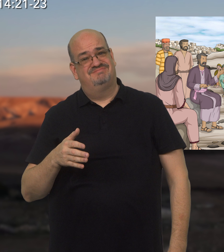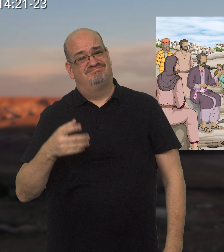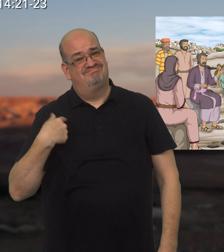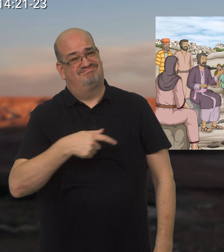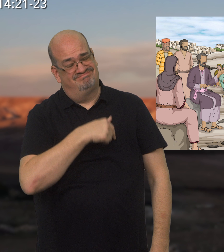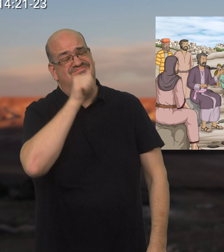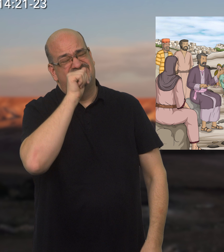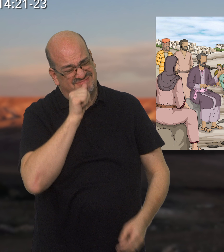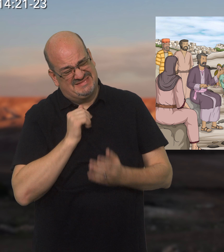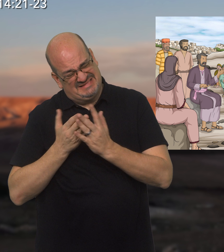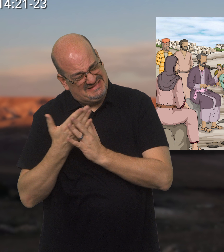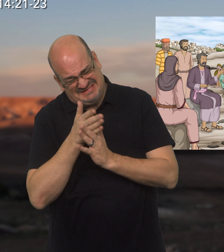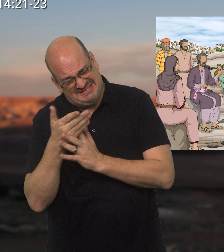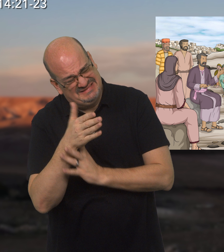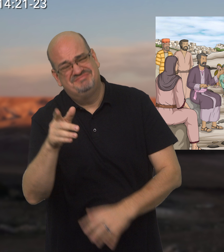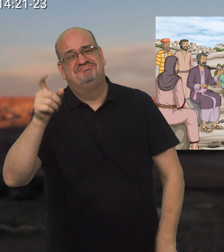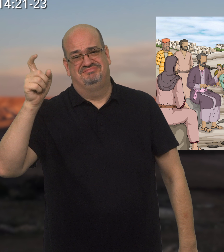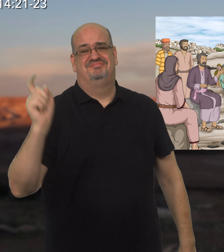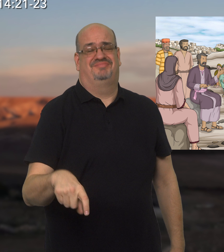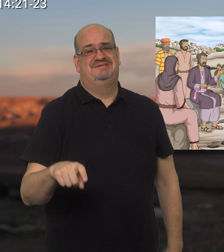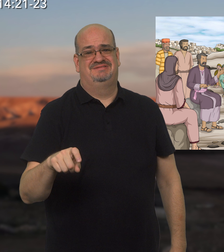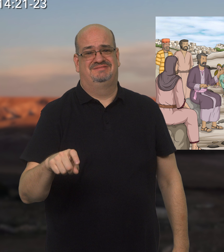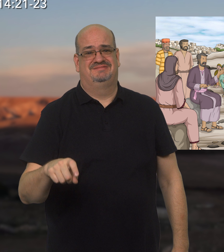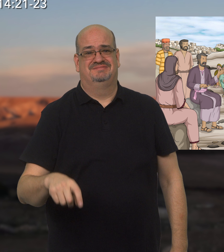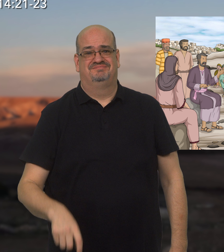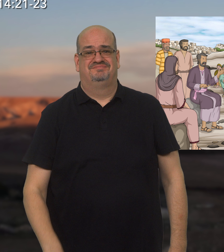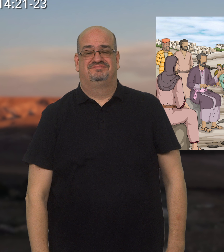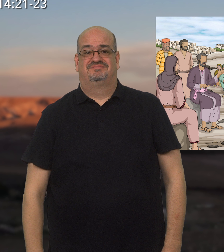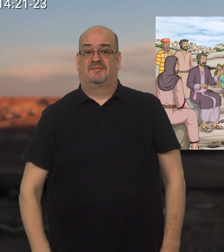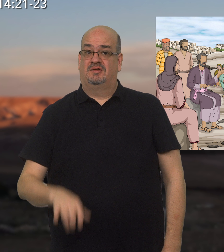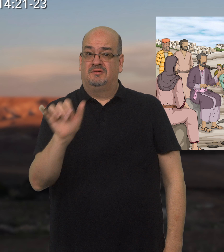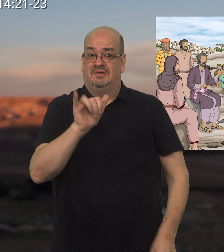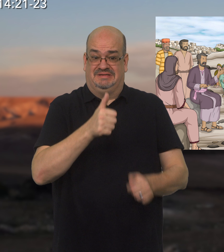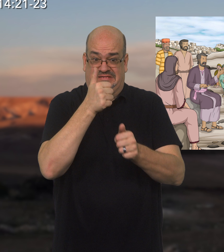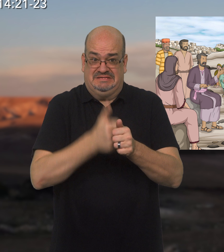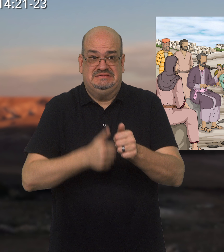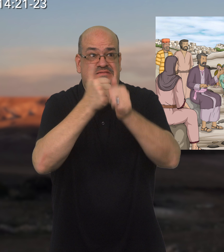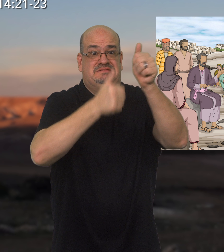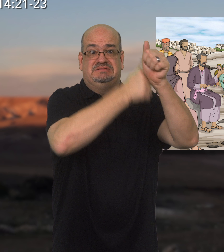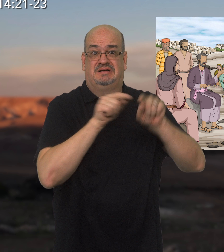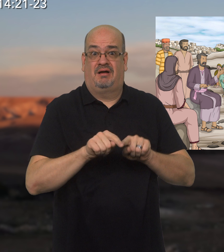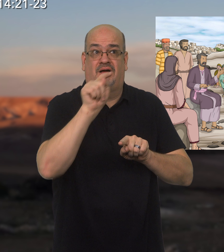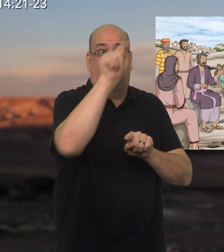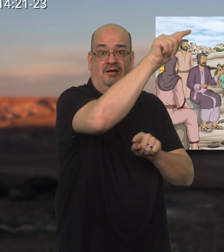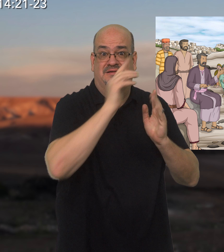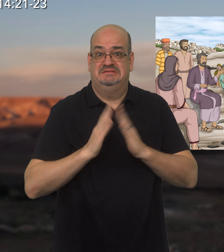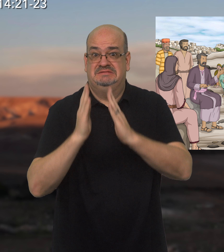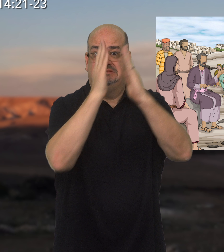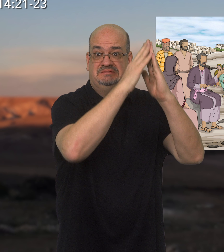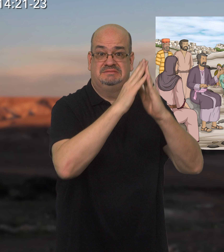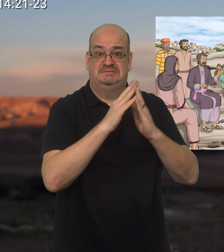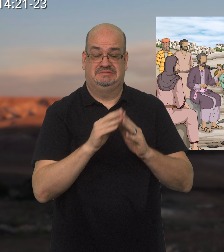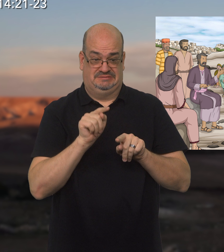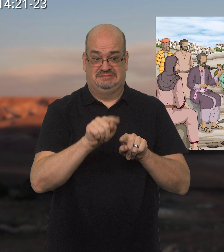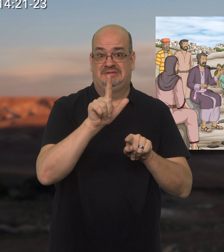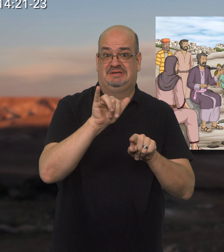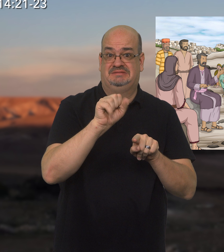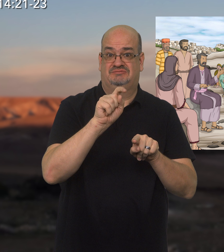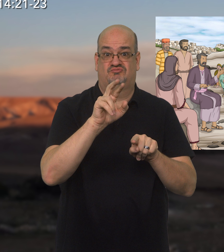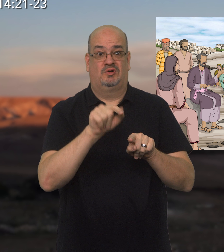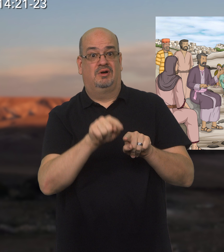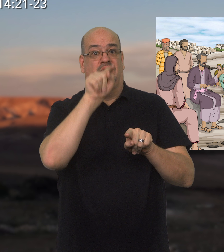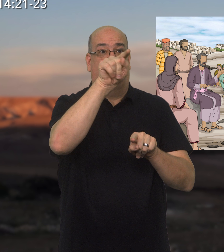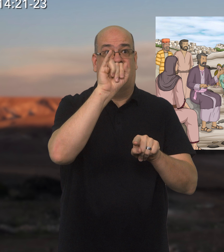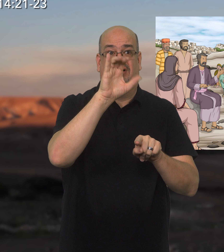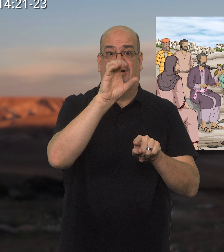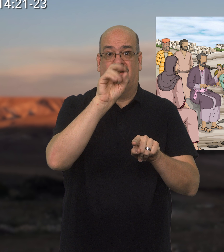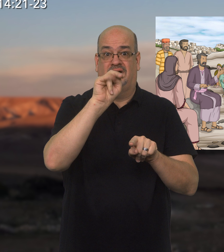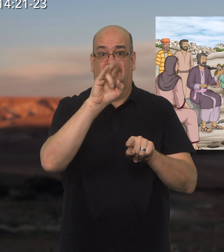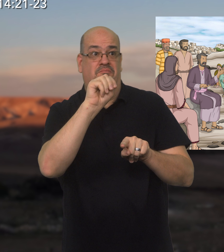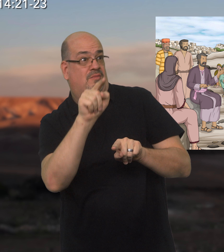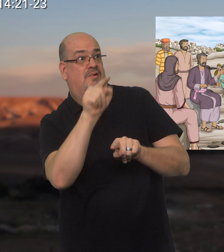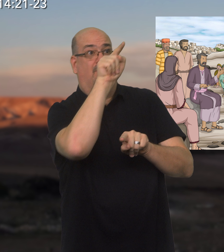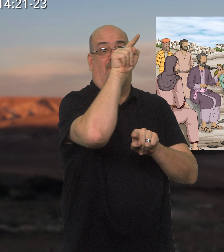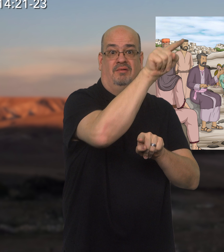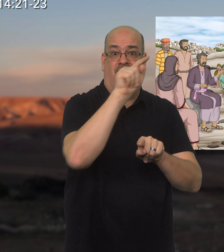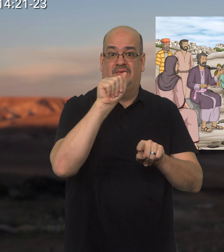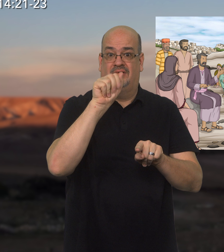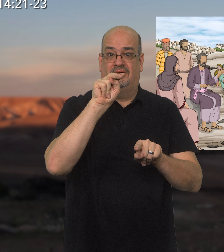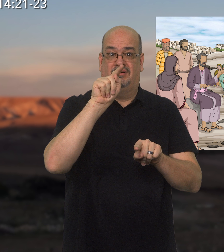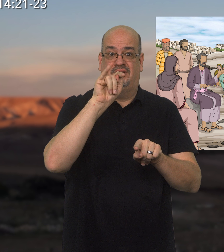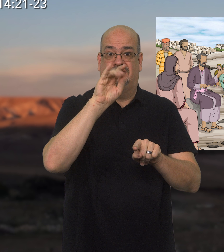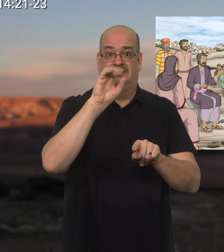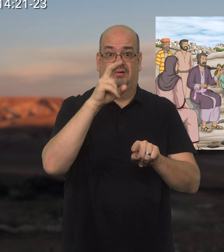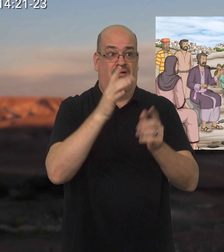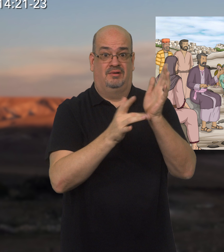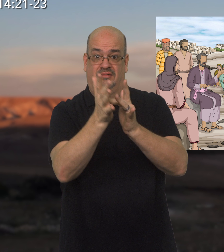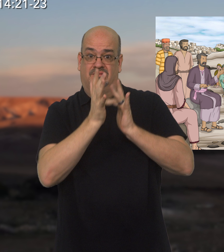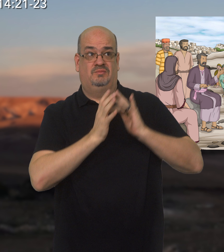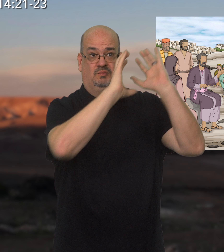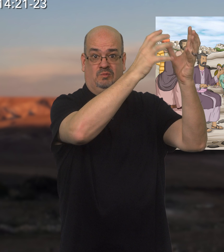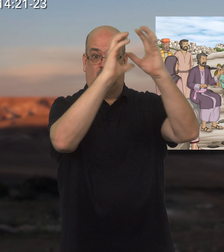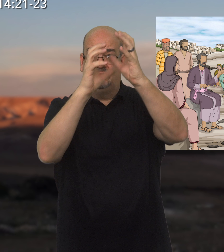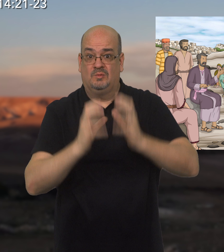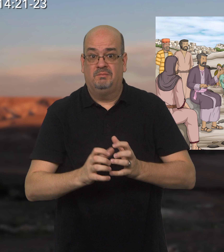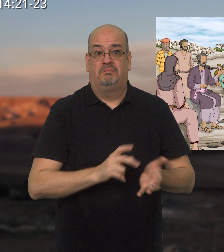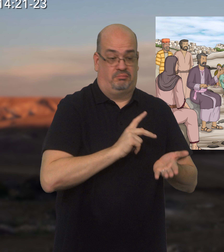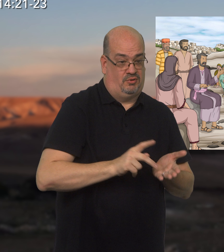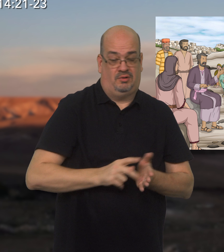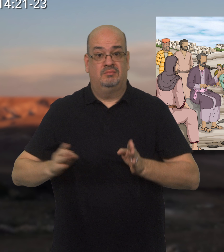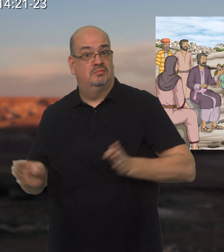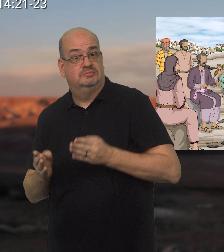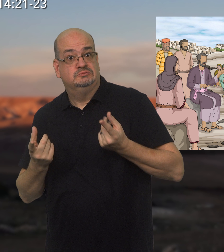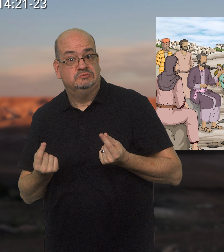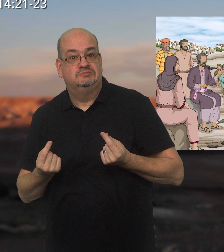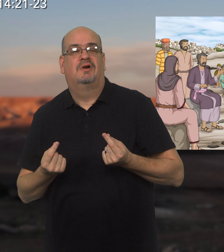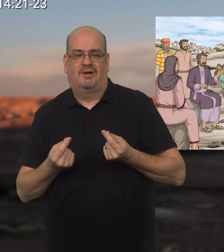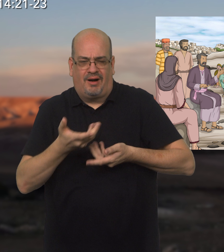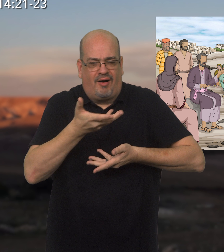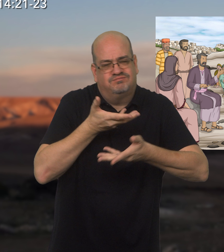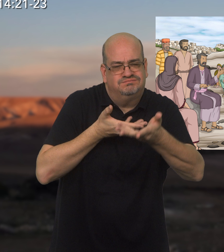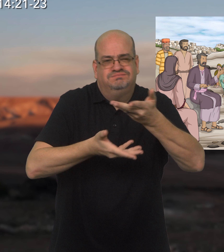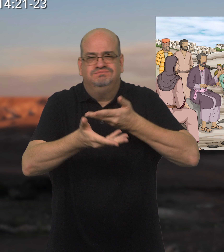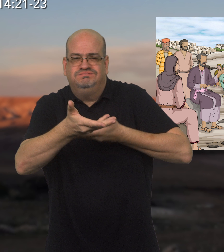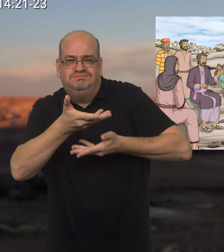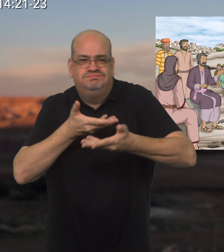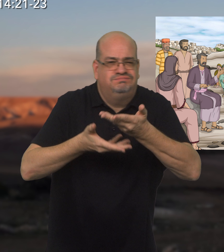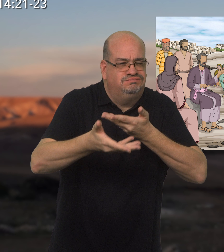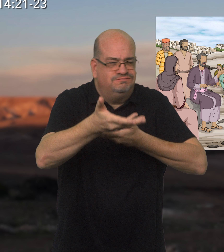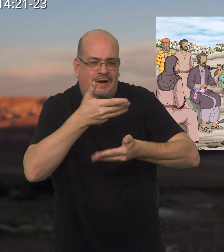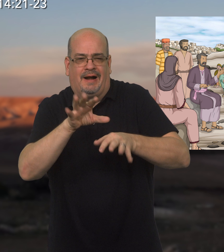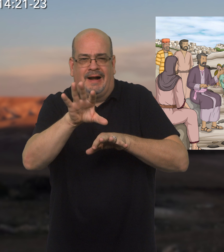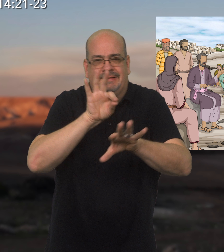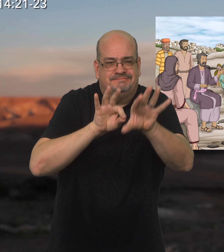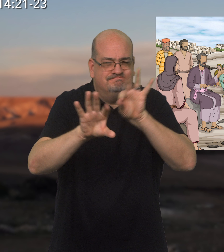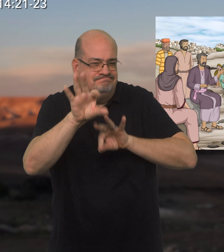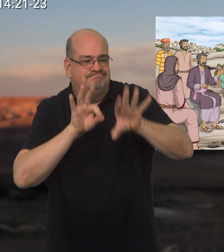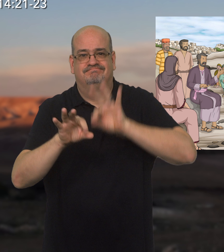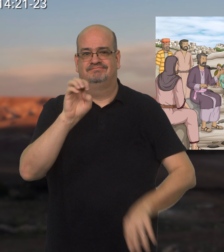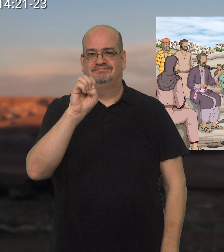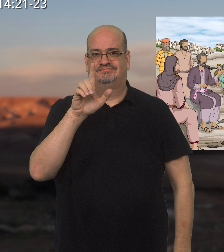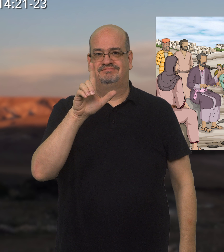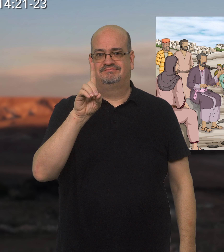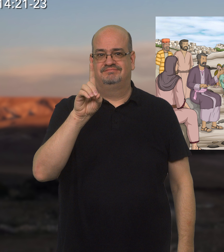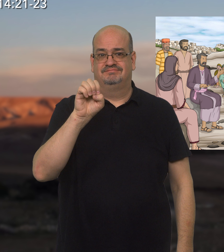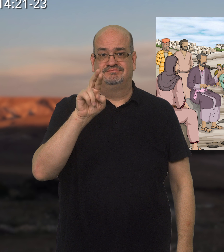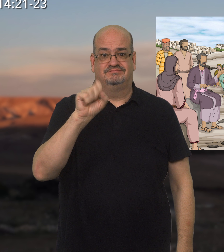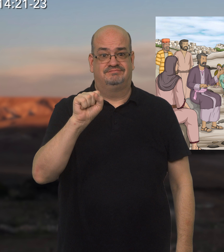“We must endure many hardships to enter the kingdom of God,” they said.